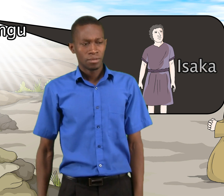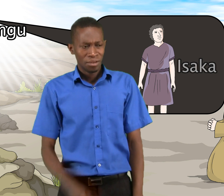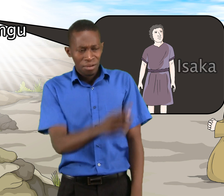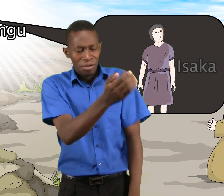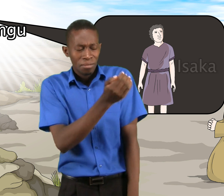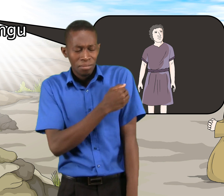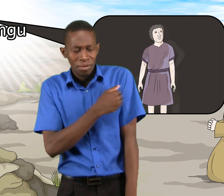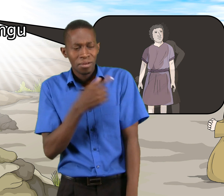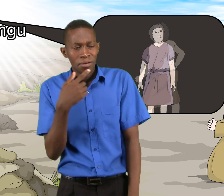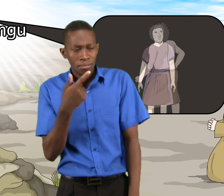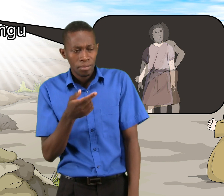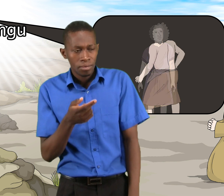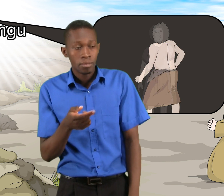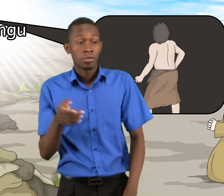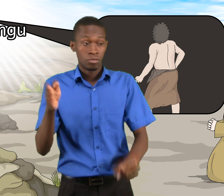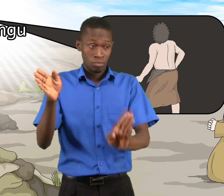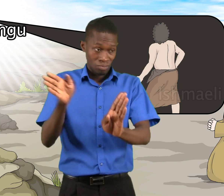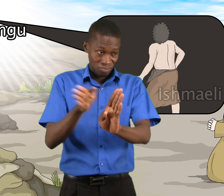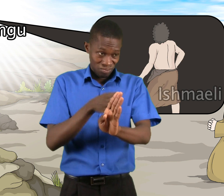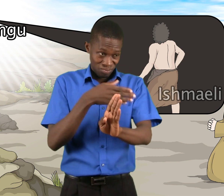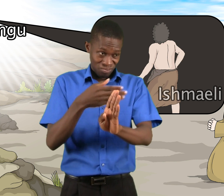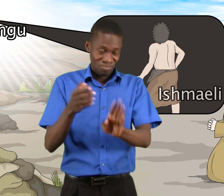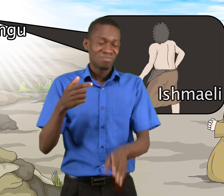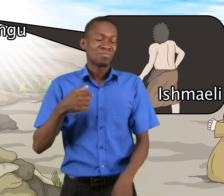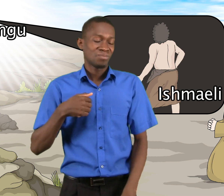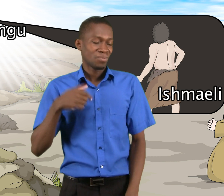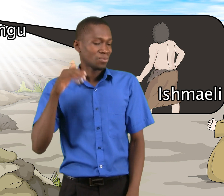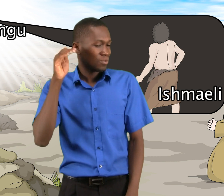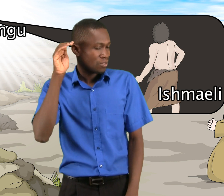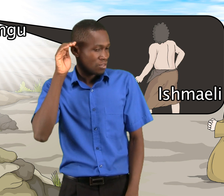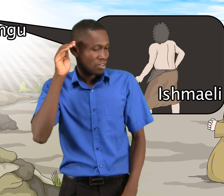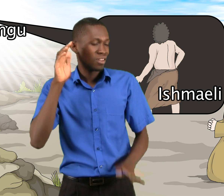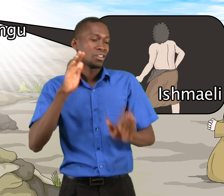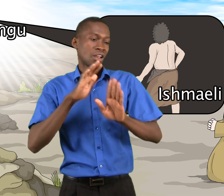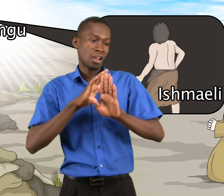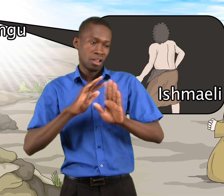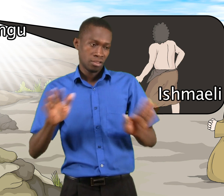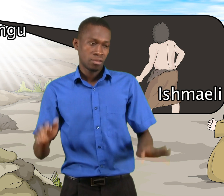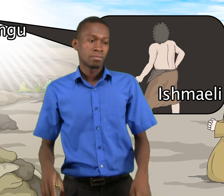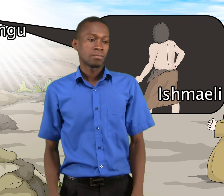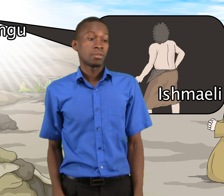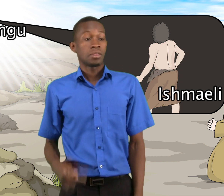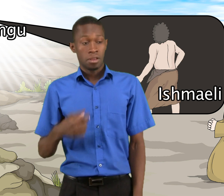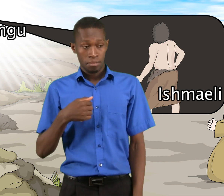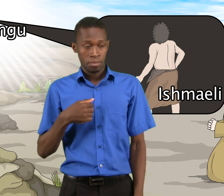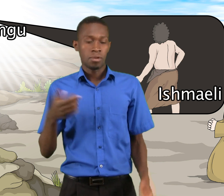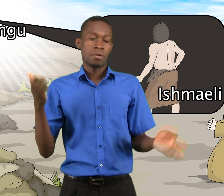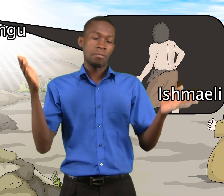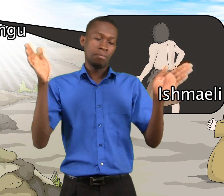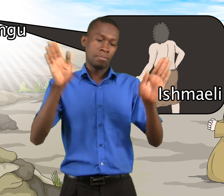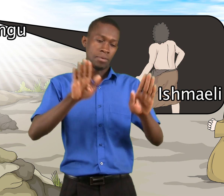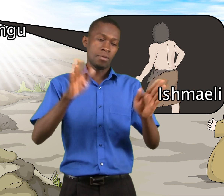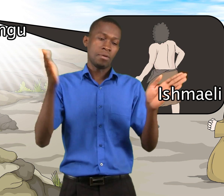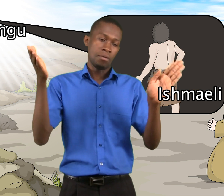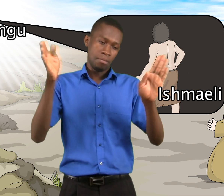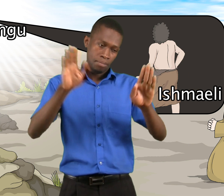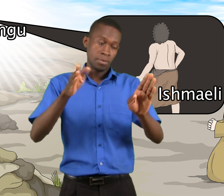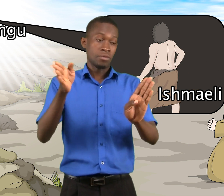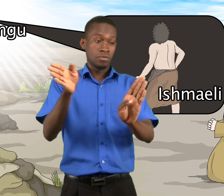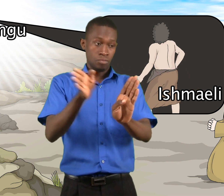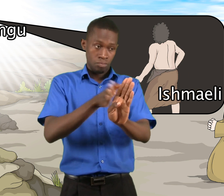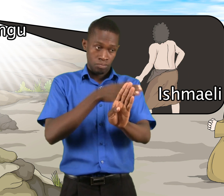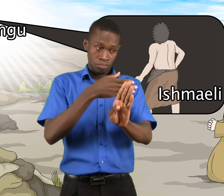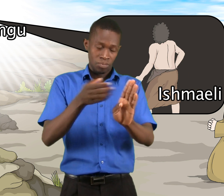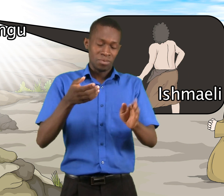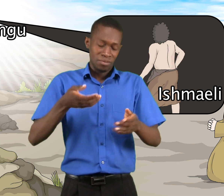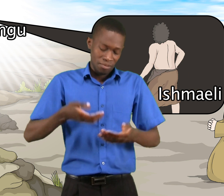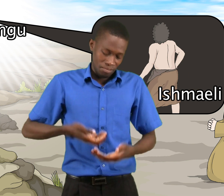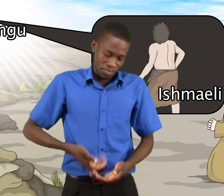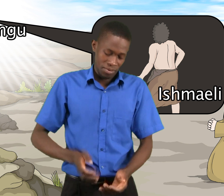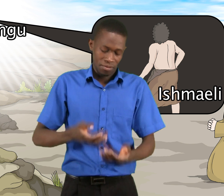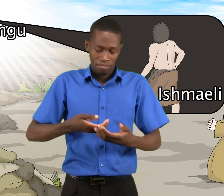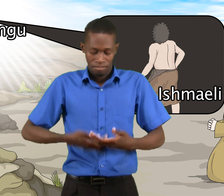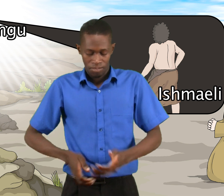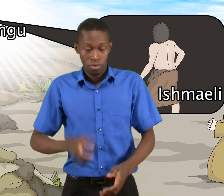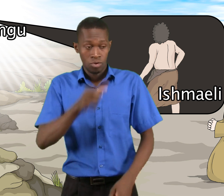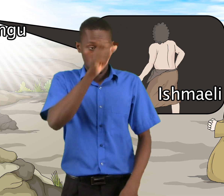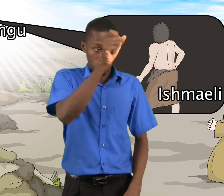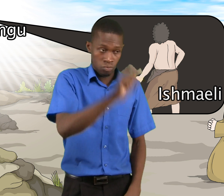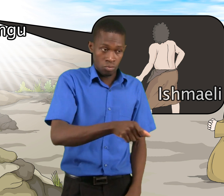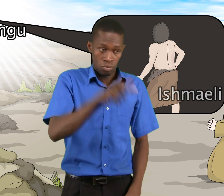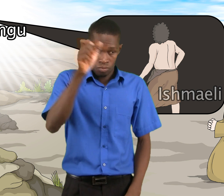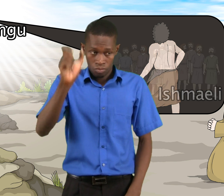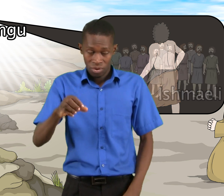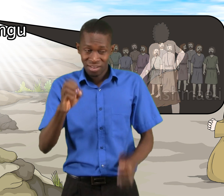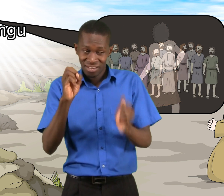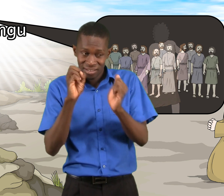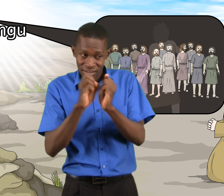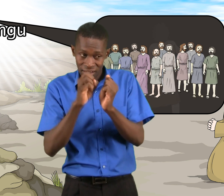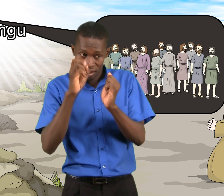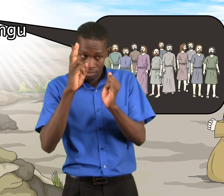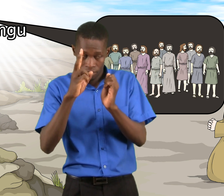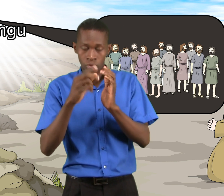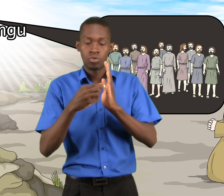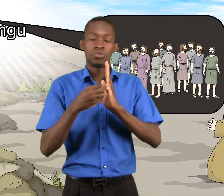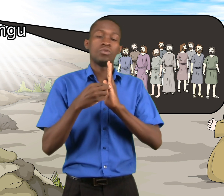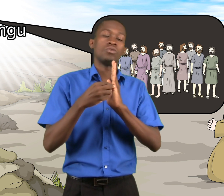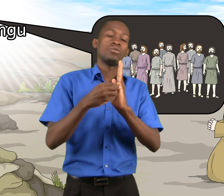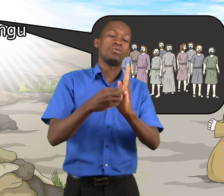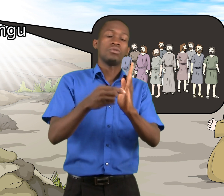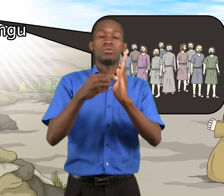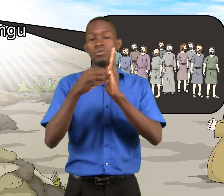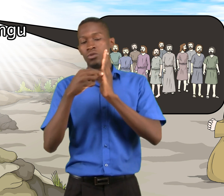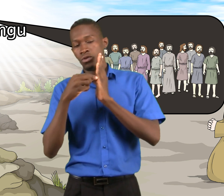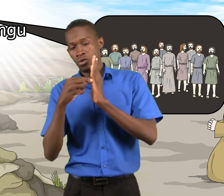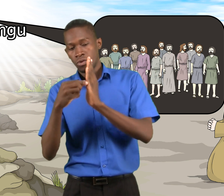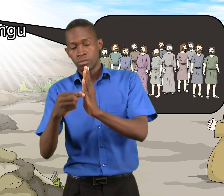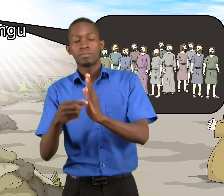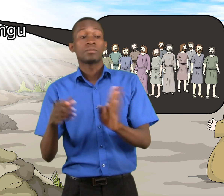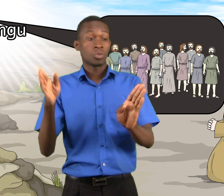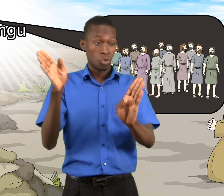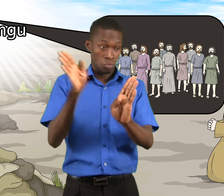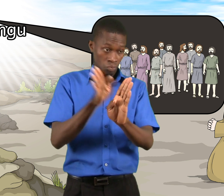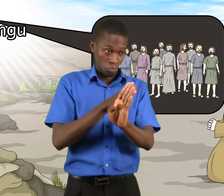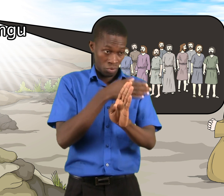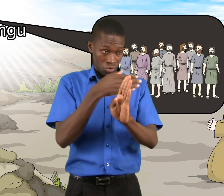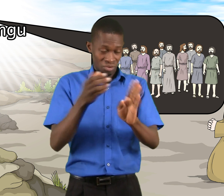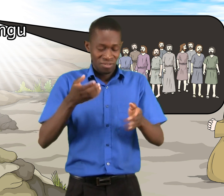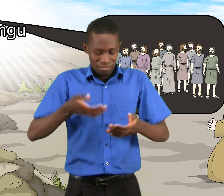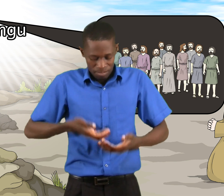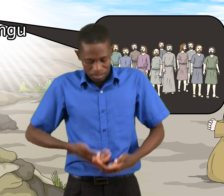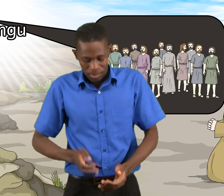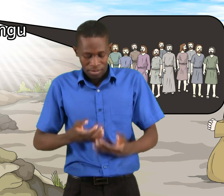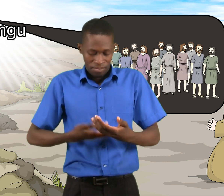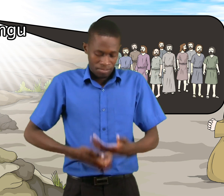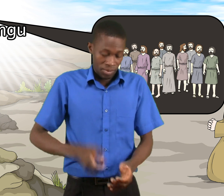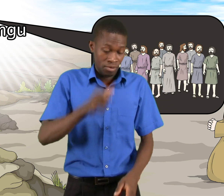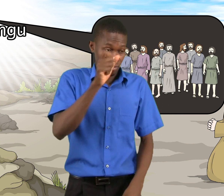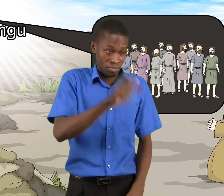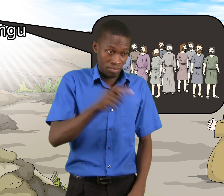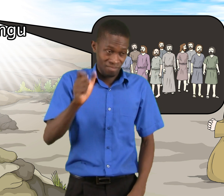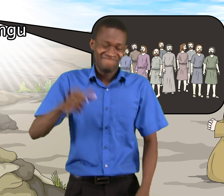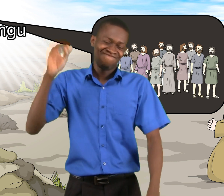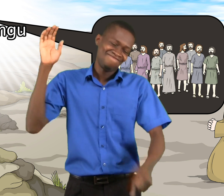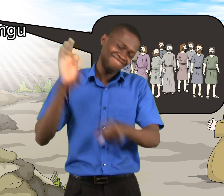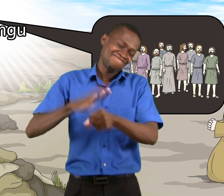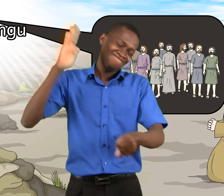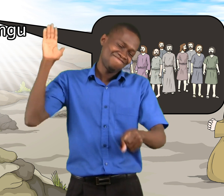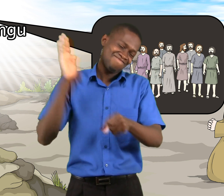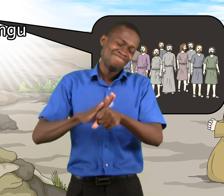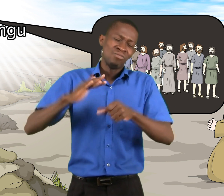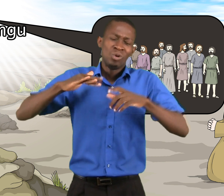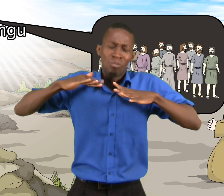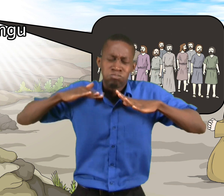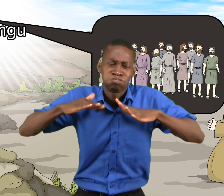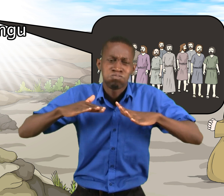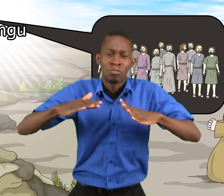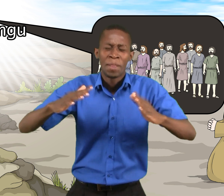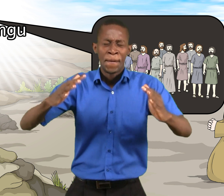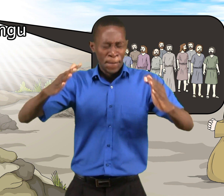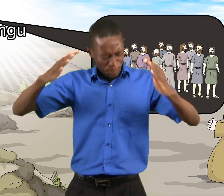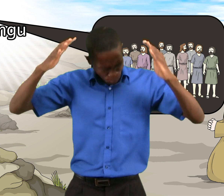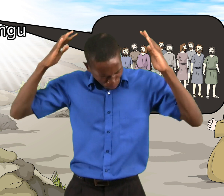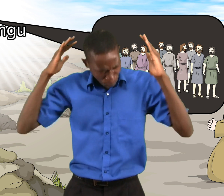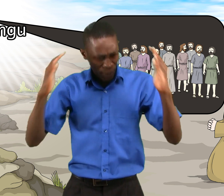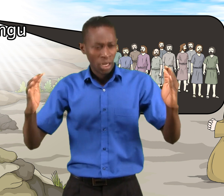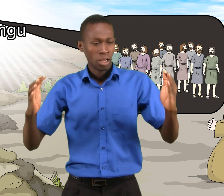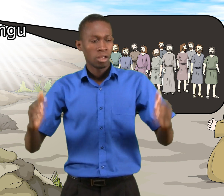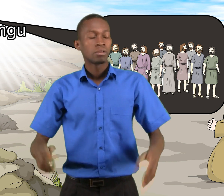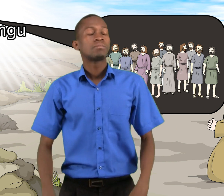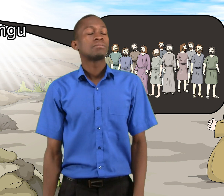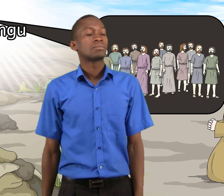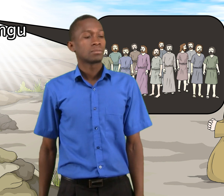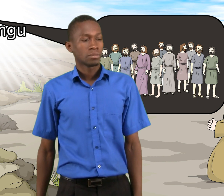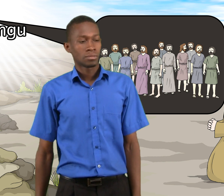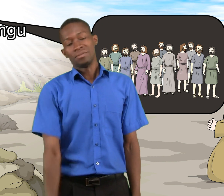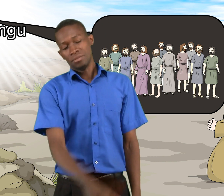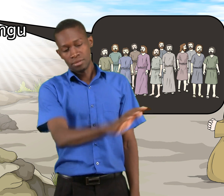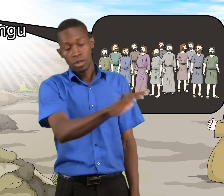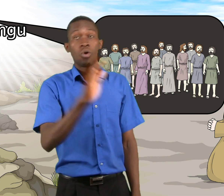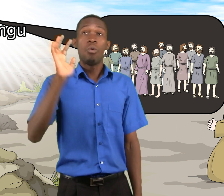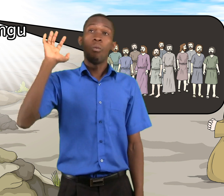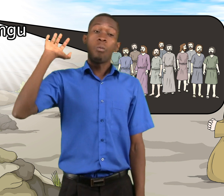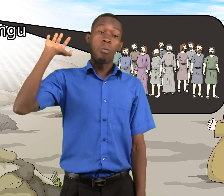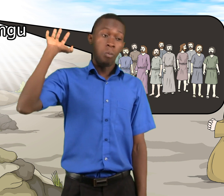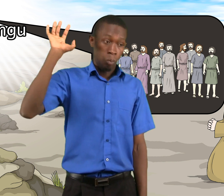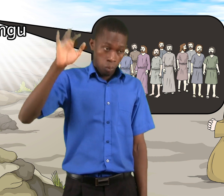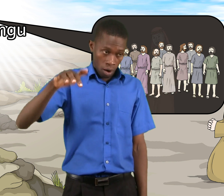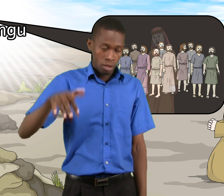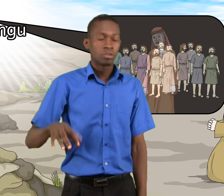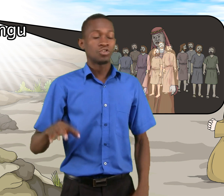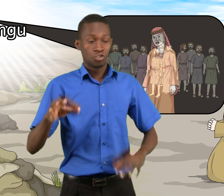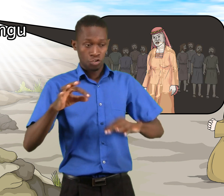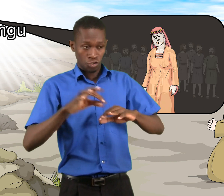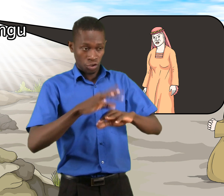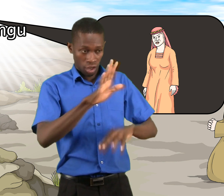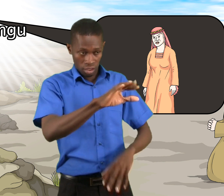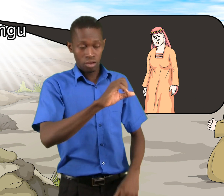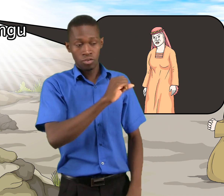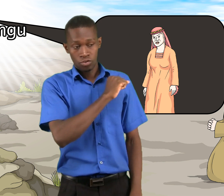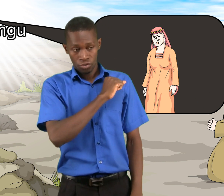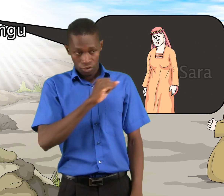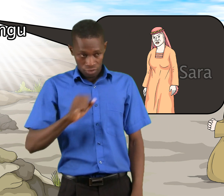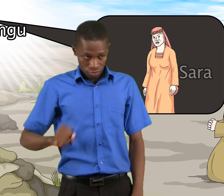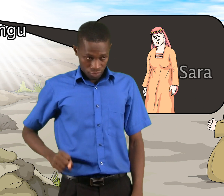As for Ishmael, I have heard you, and I will surely bless him; I will make him fruitful and multiply him greatly. He will become the father of twelve rulers, and I will make him into a great nation.